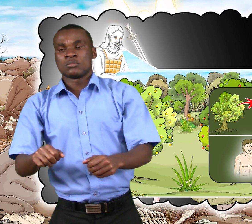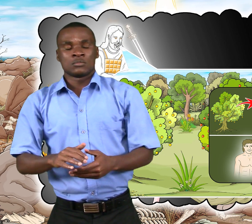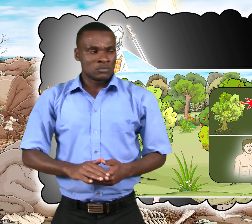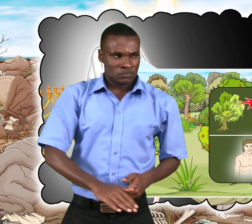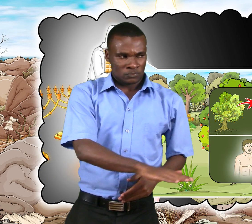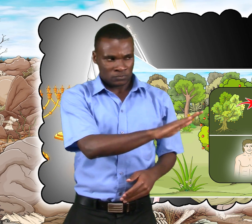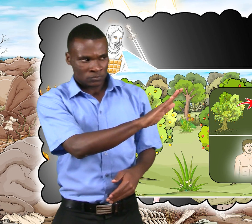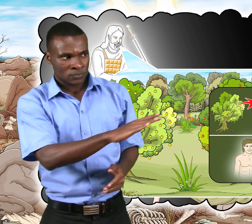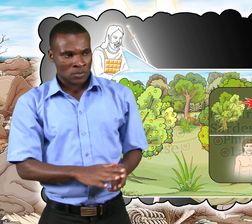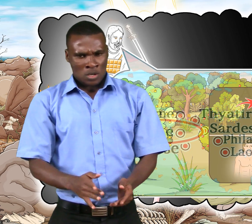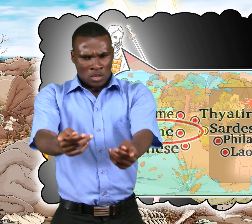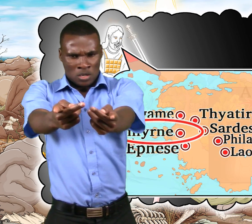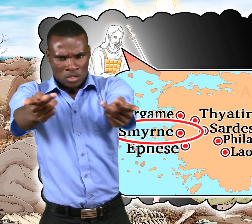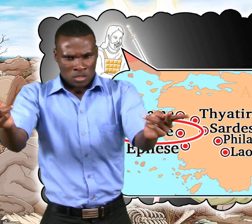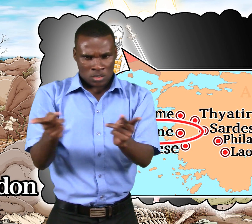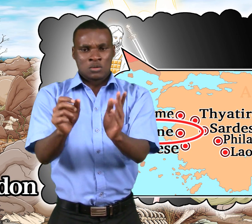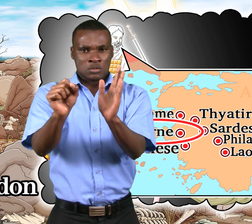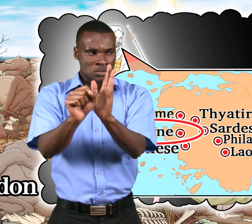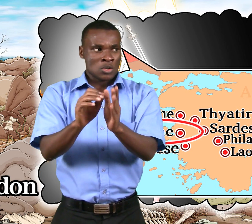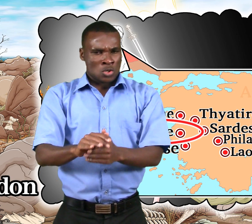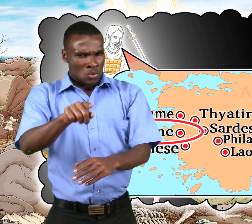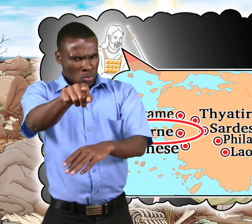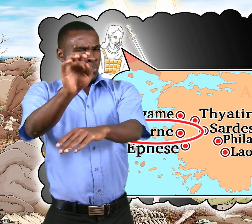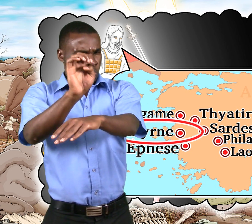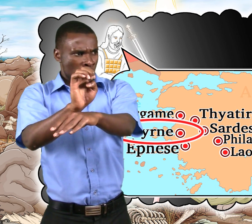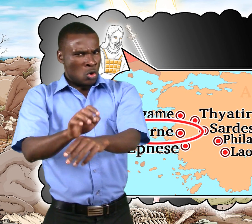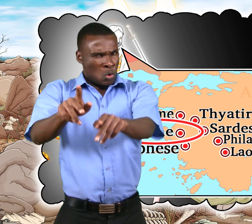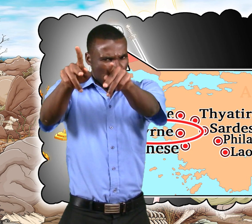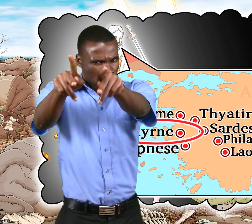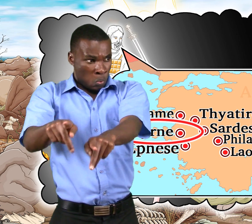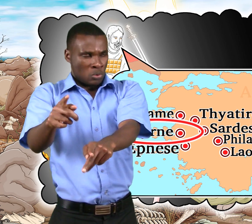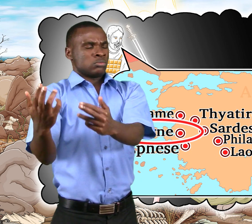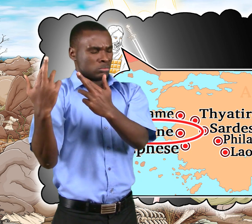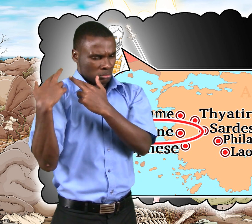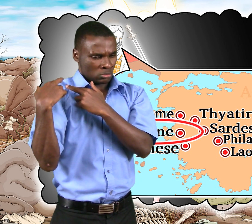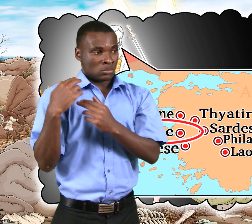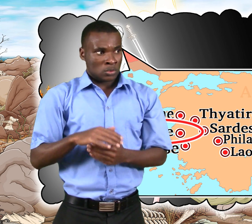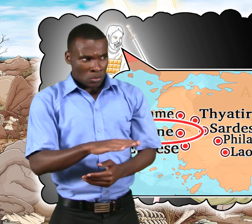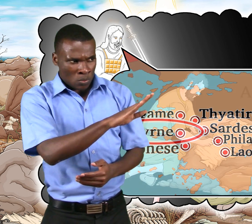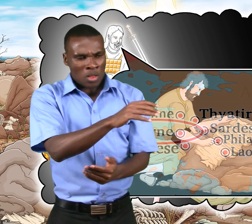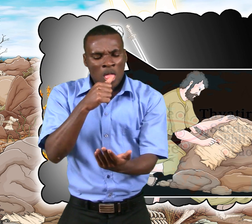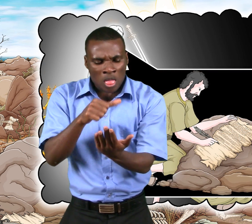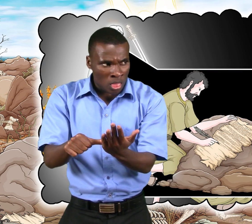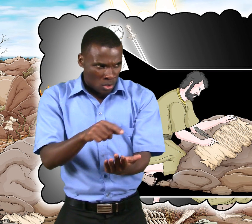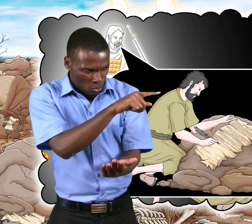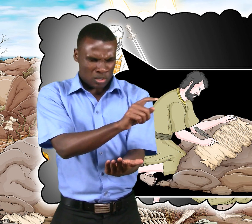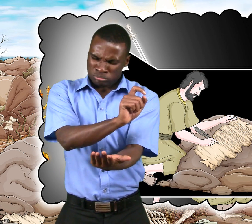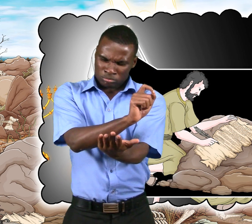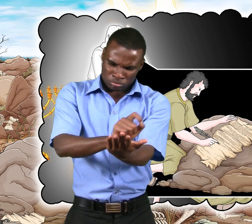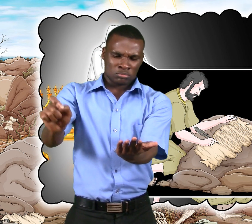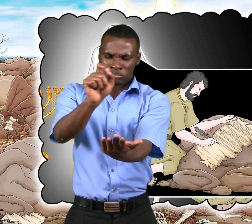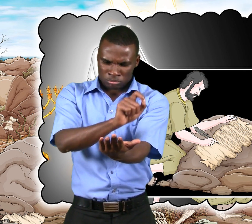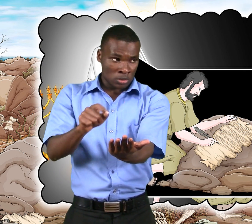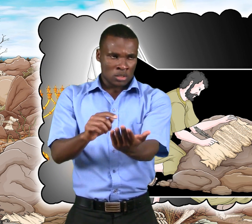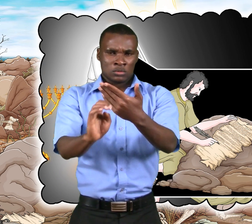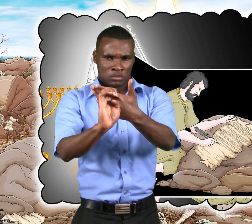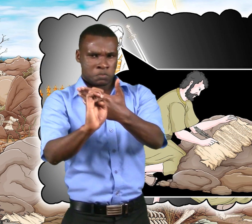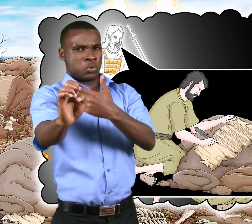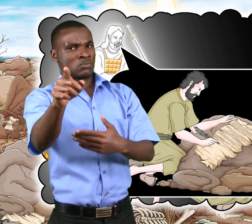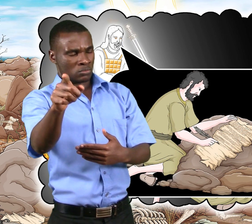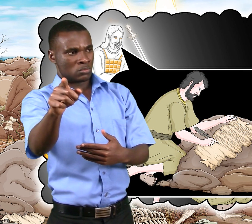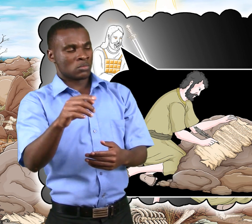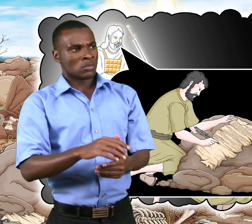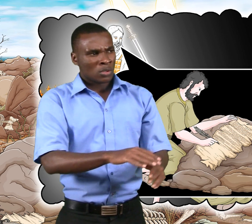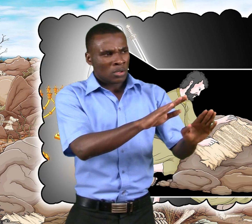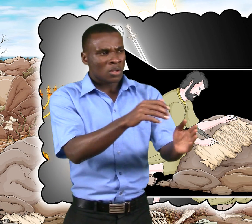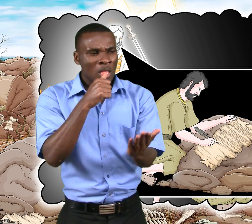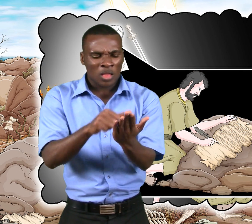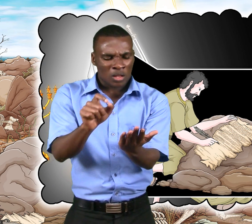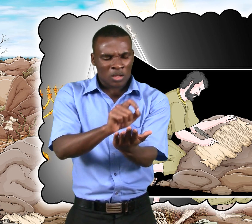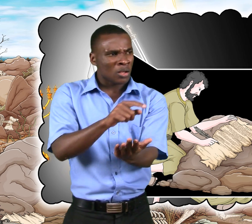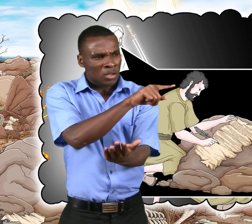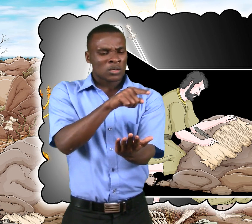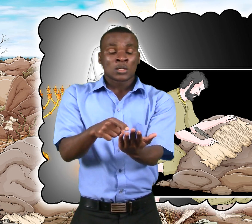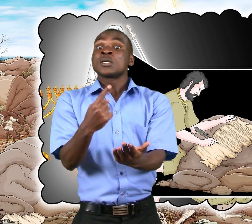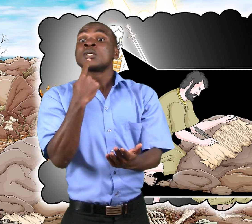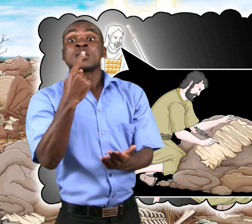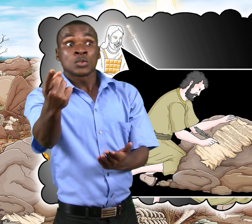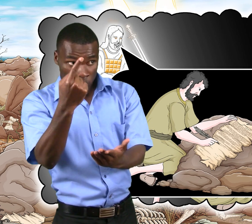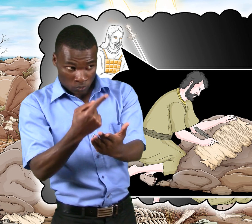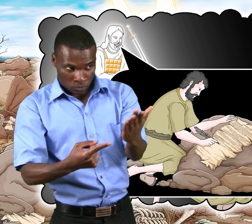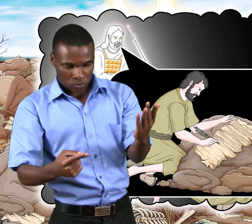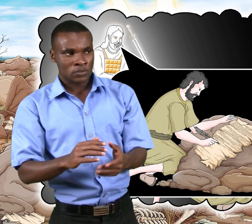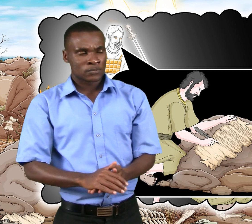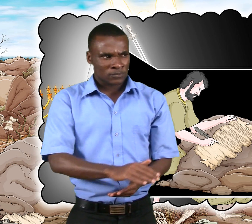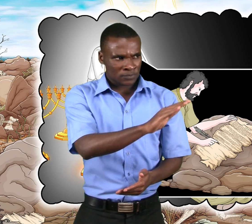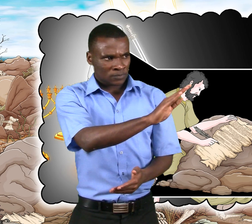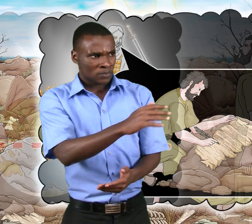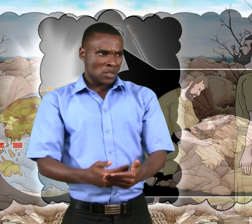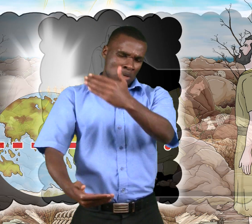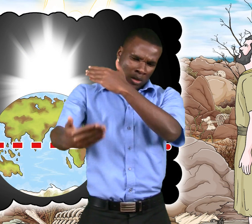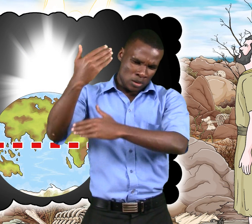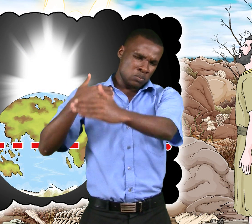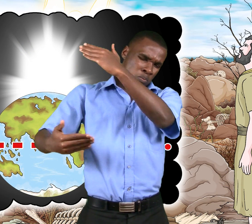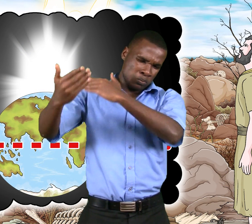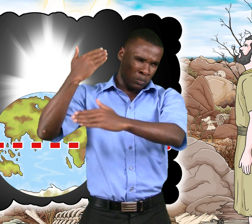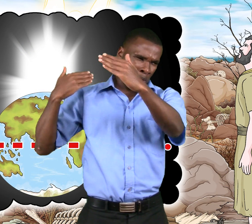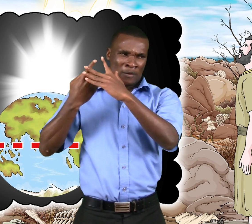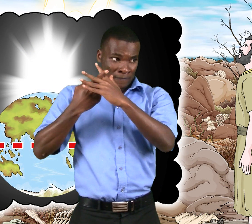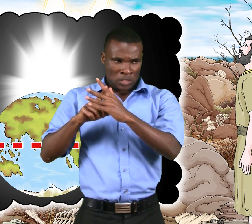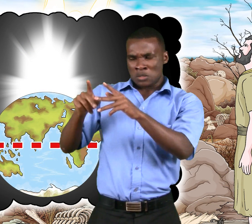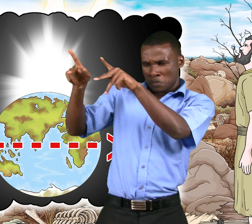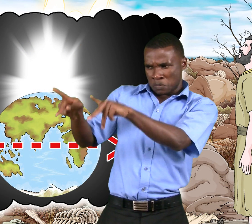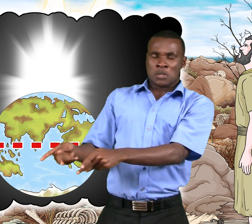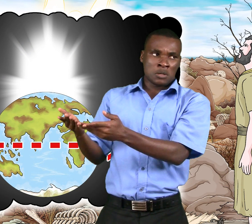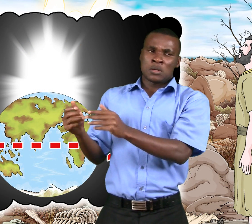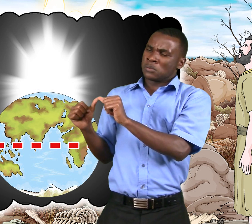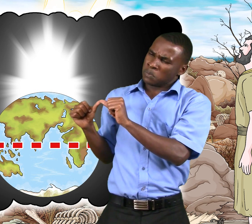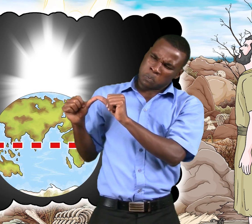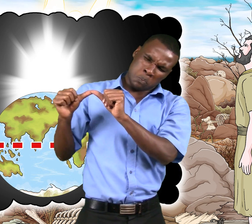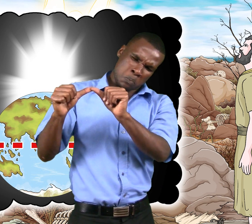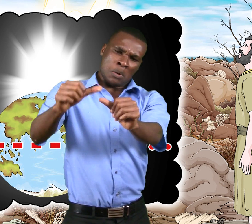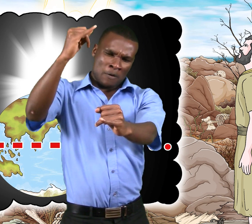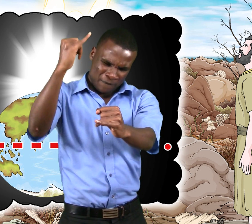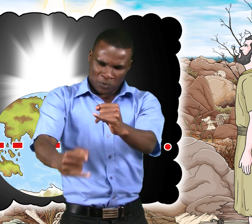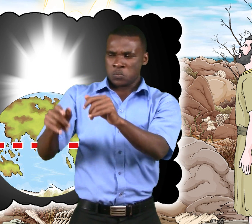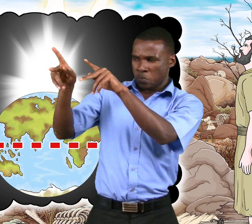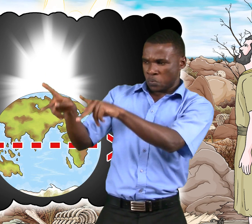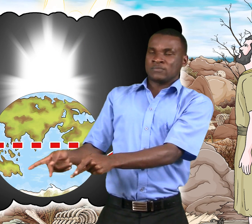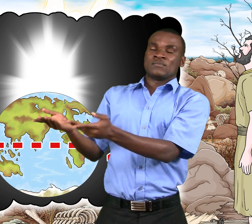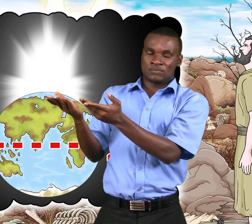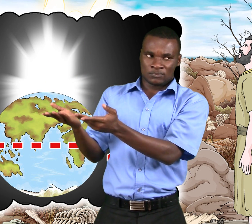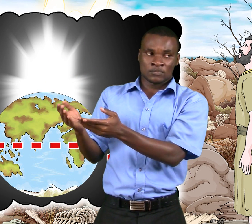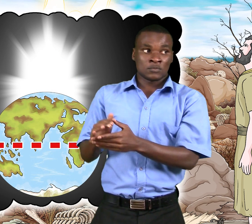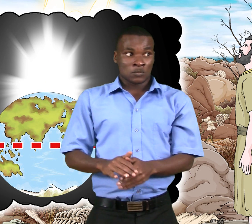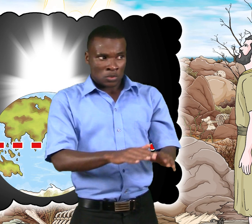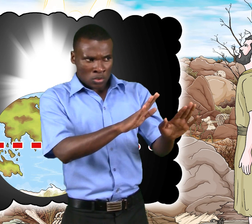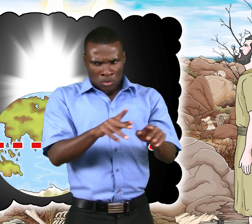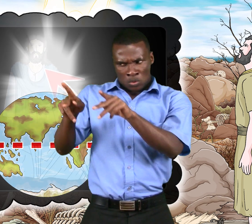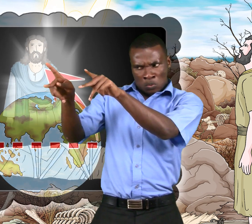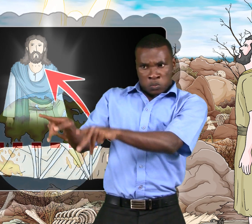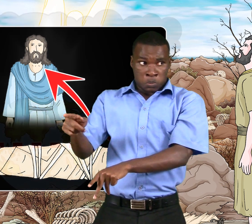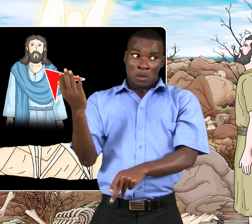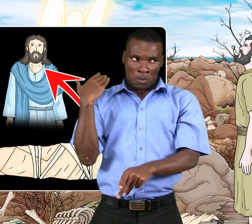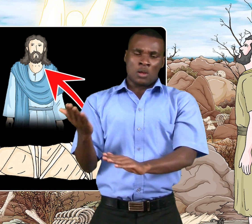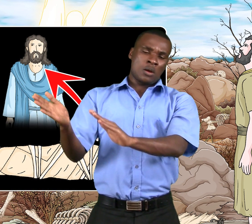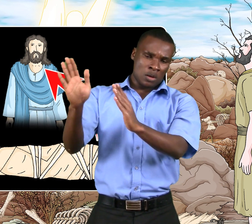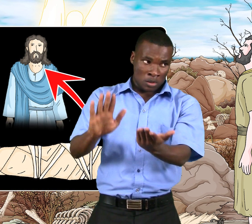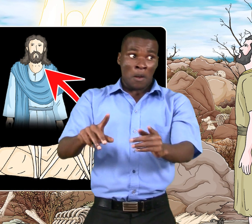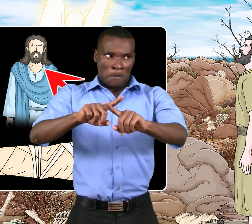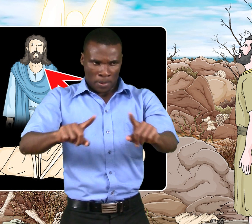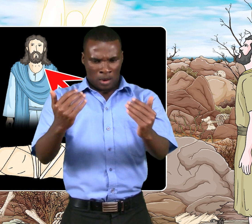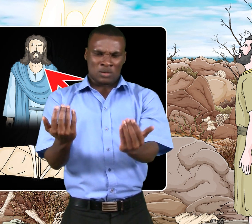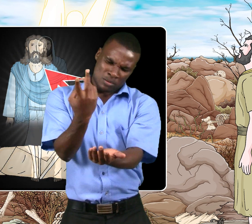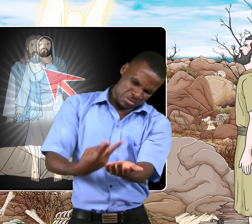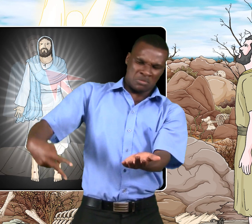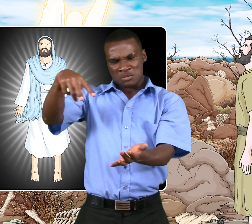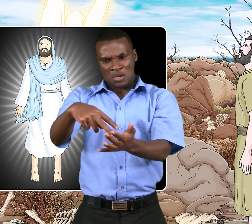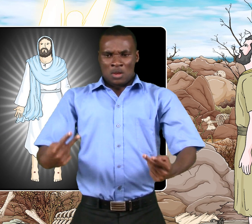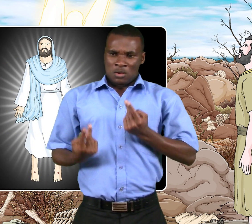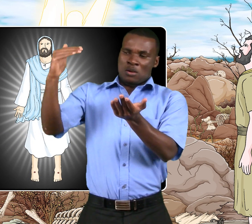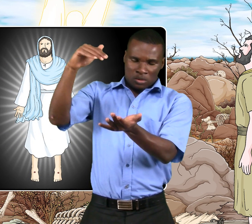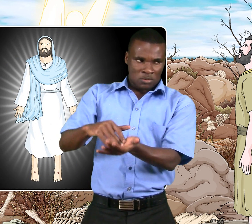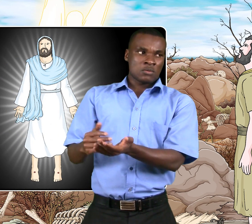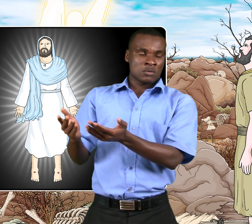To the angel of the church in Smyrna write: These are the words of the First and the Last, who died and returned to life.